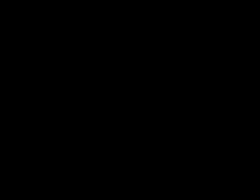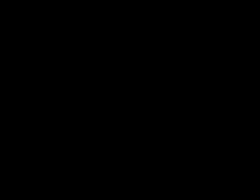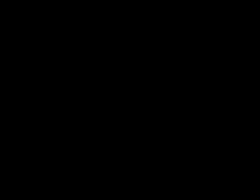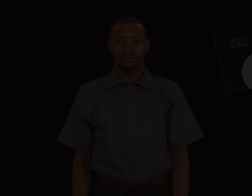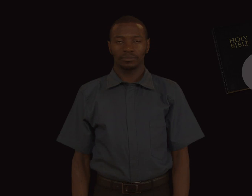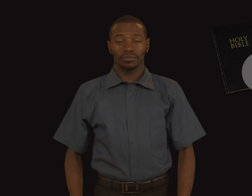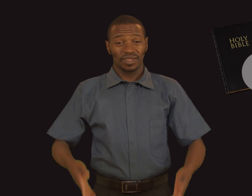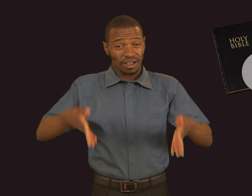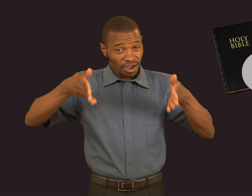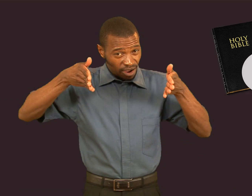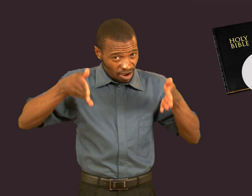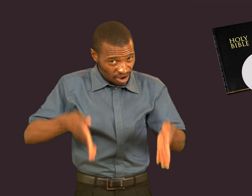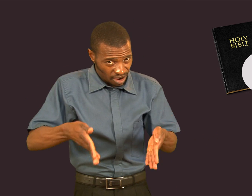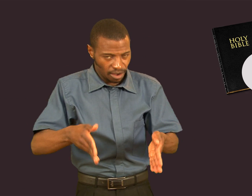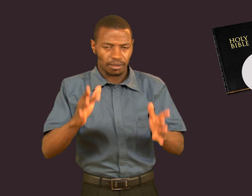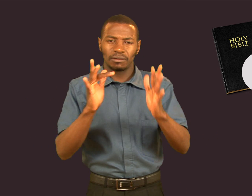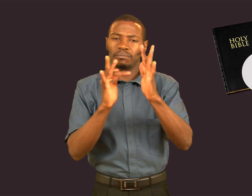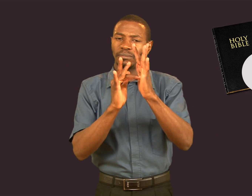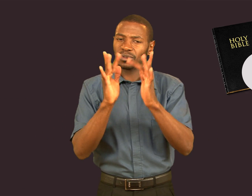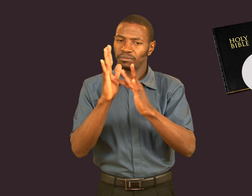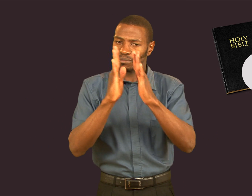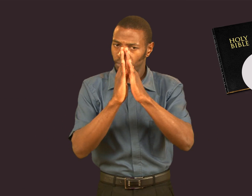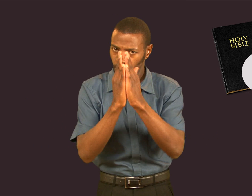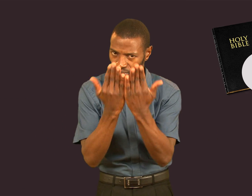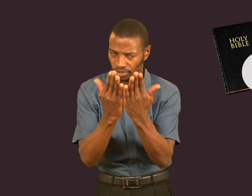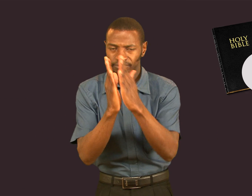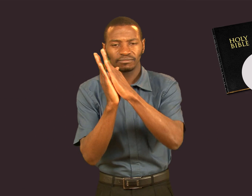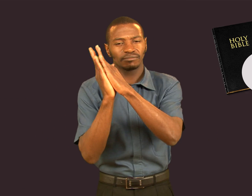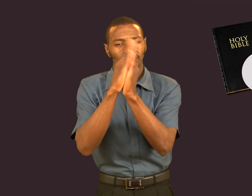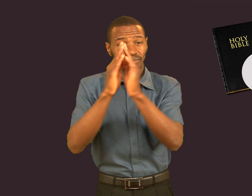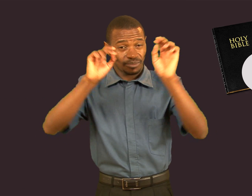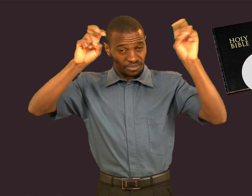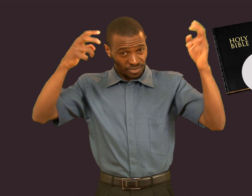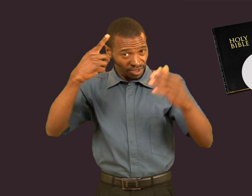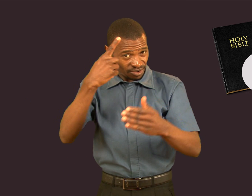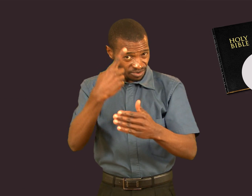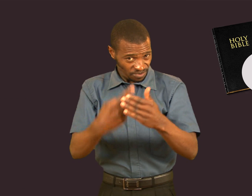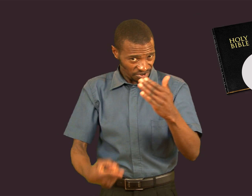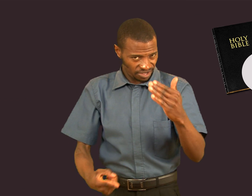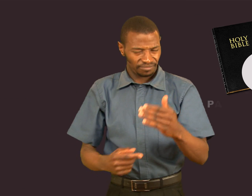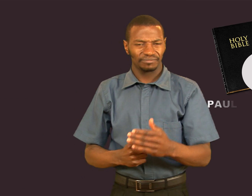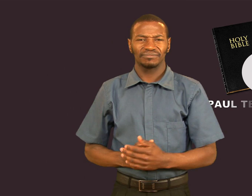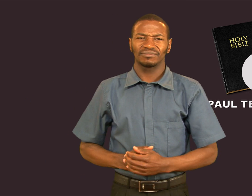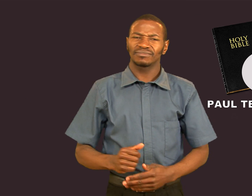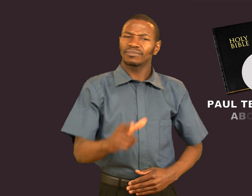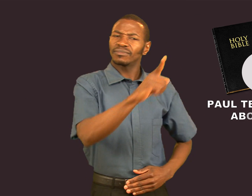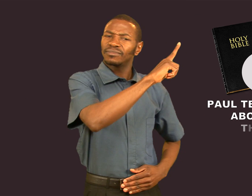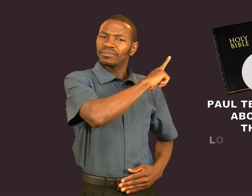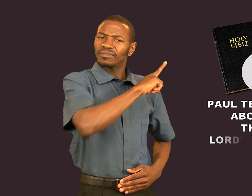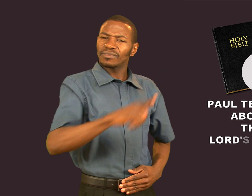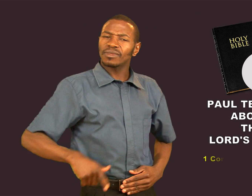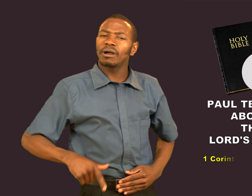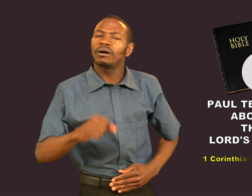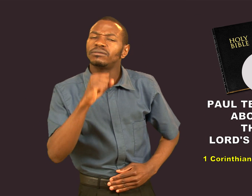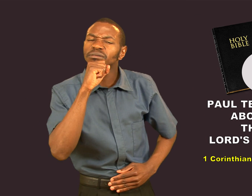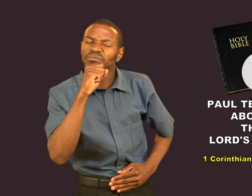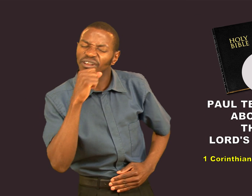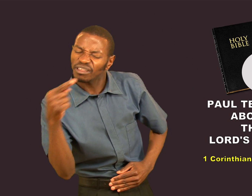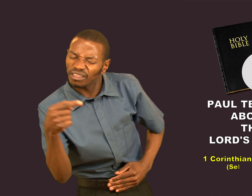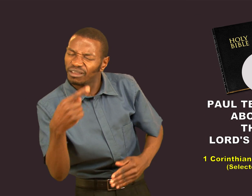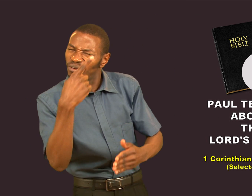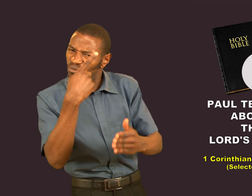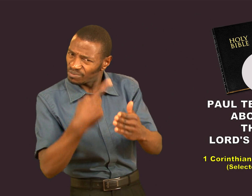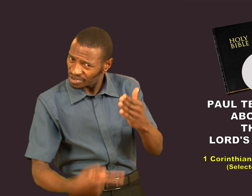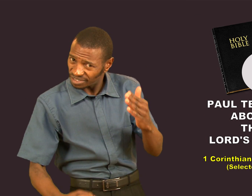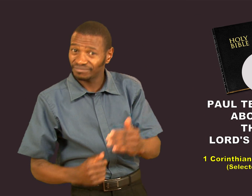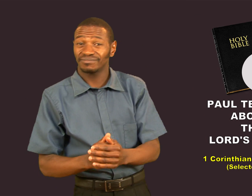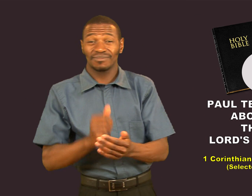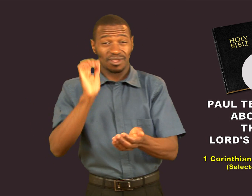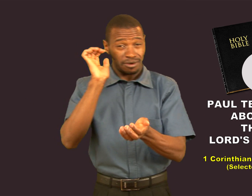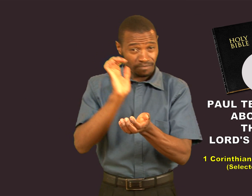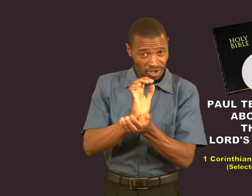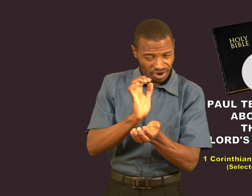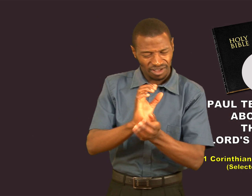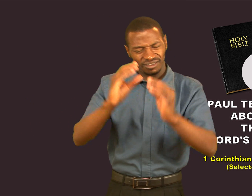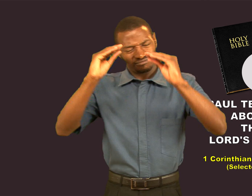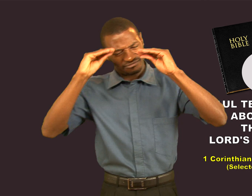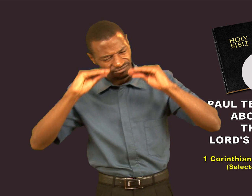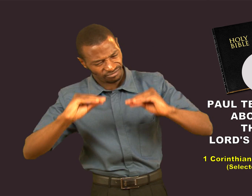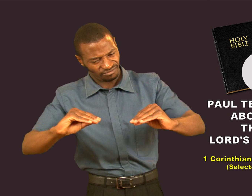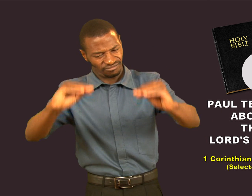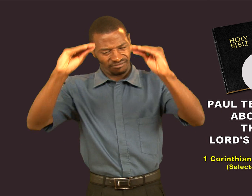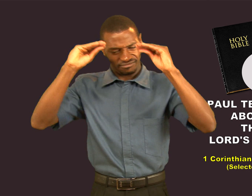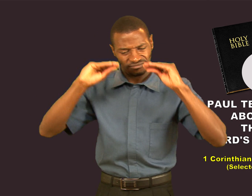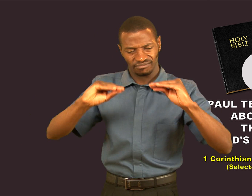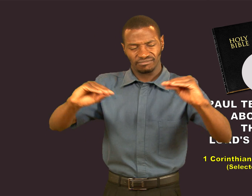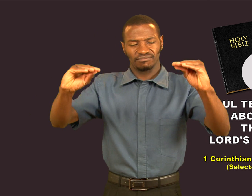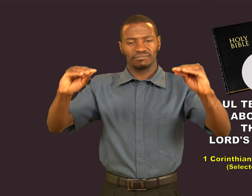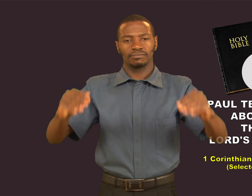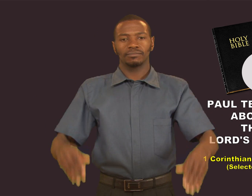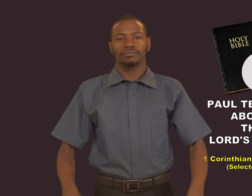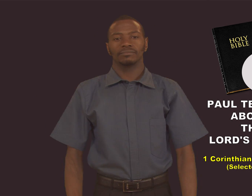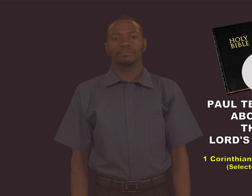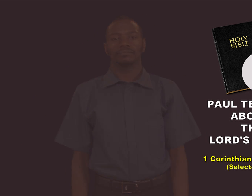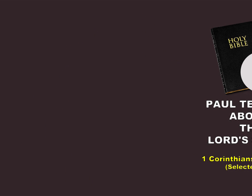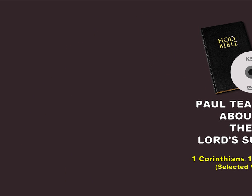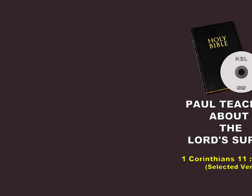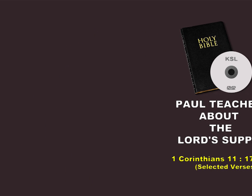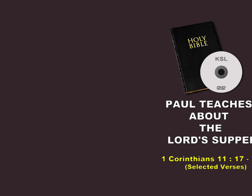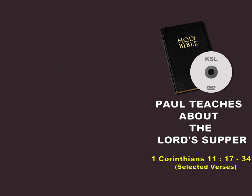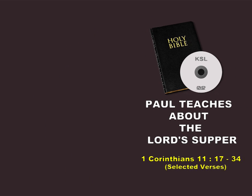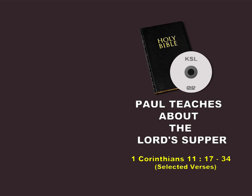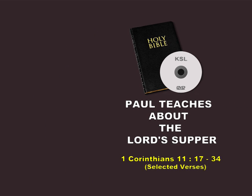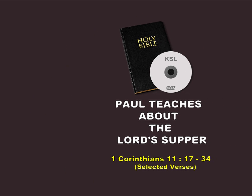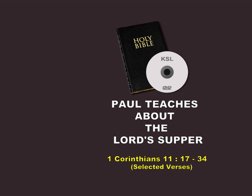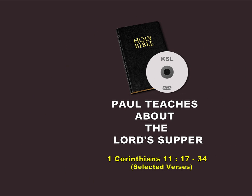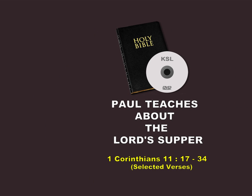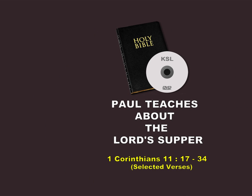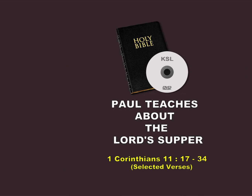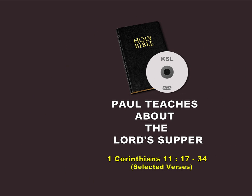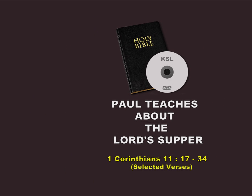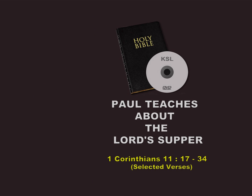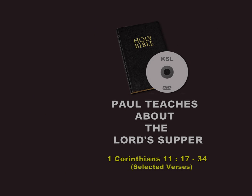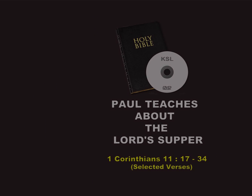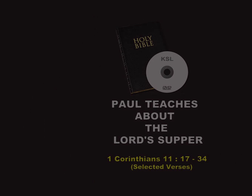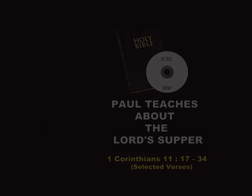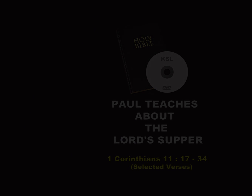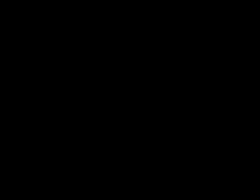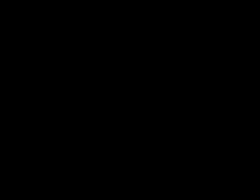Paul teaches about the Lord's supper